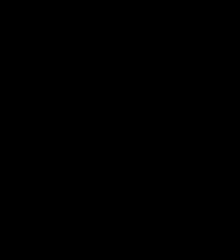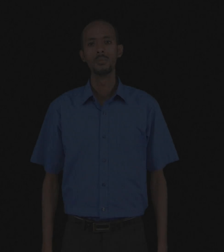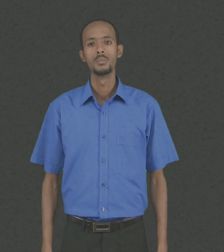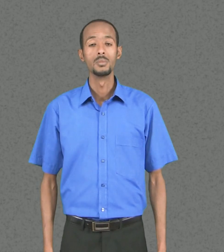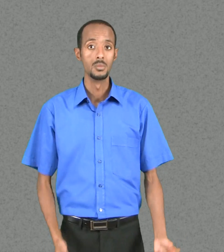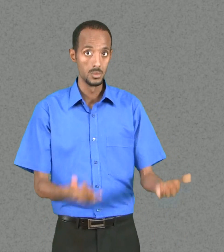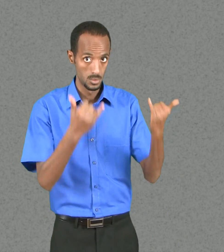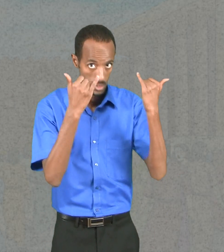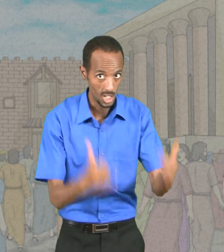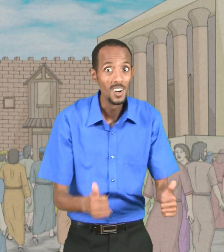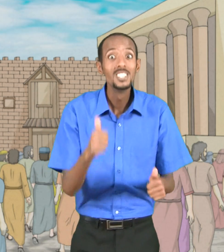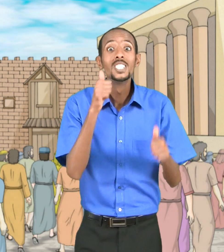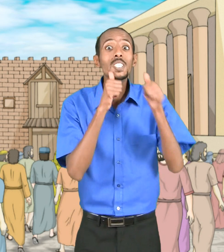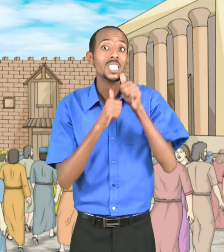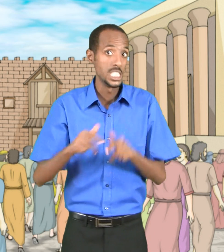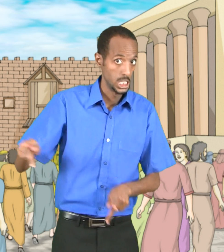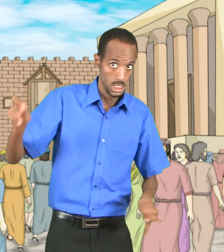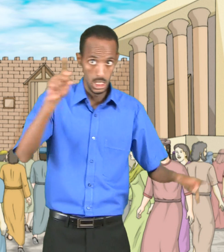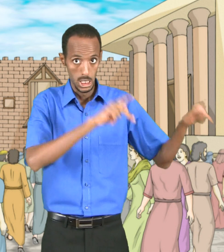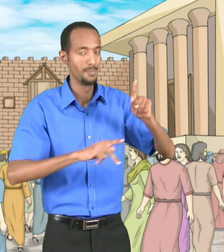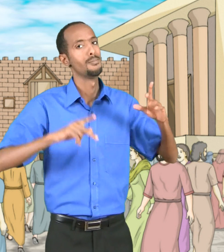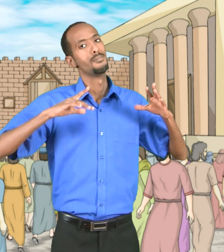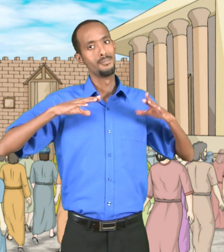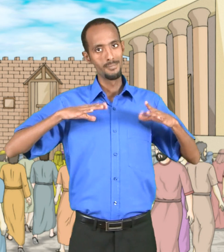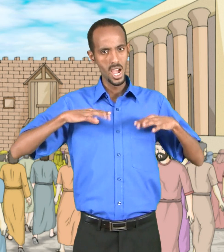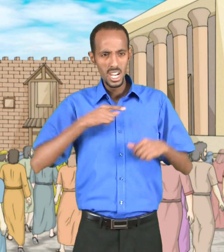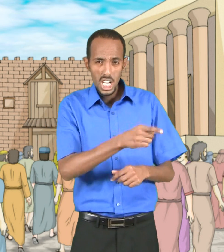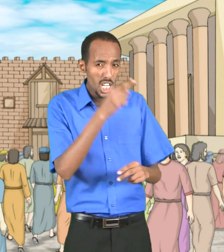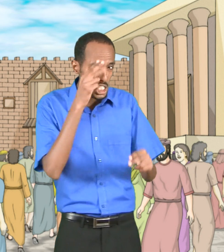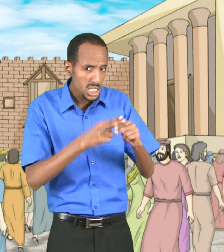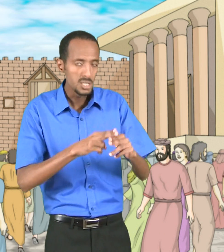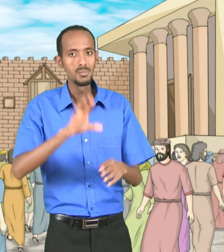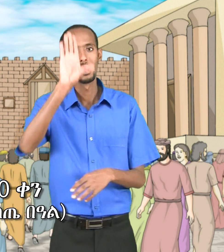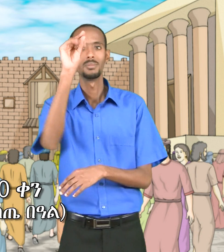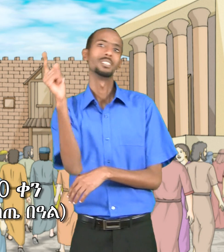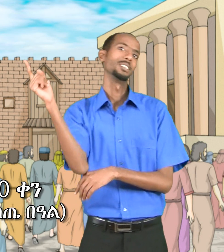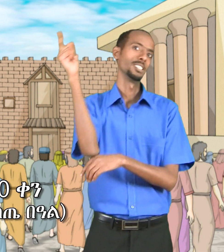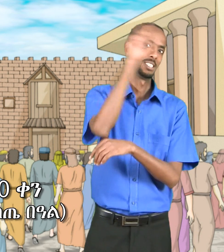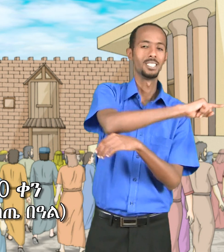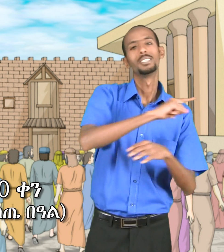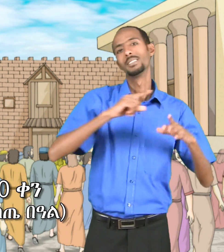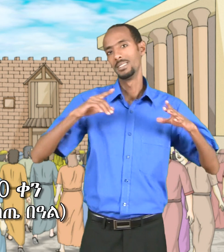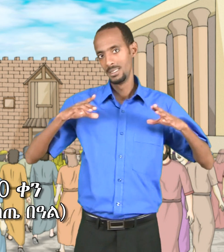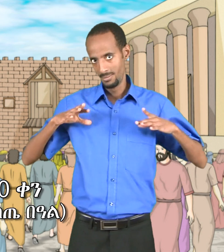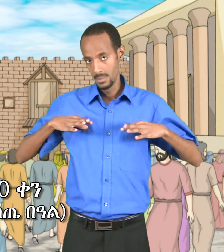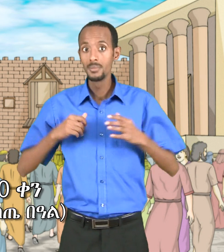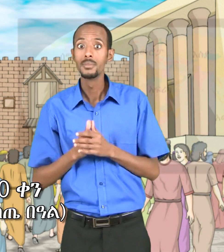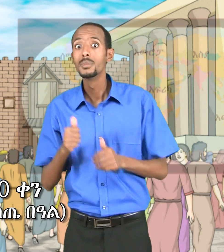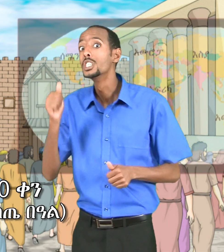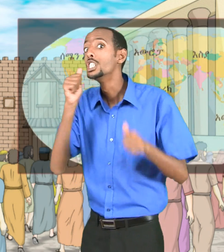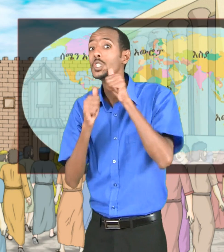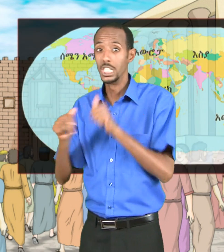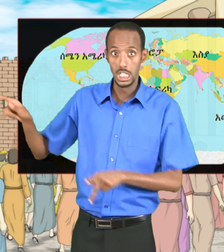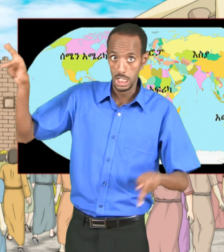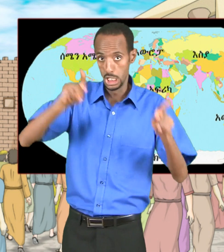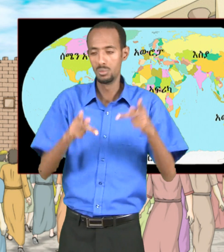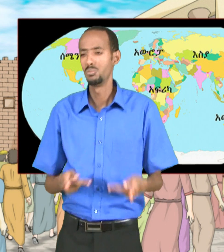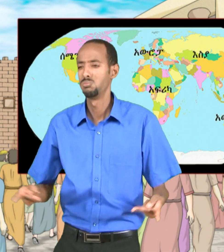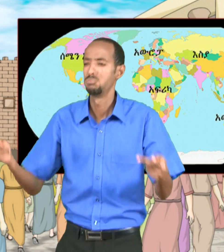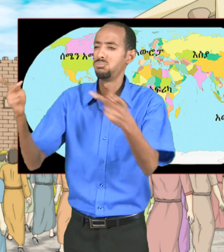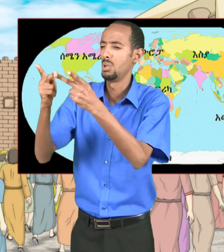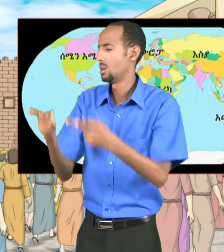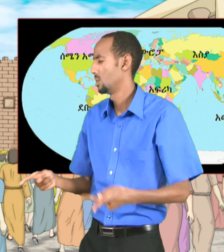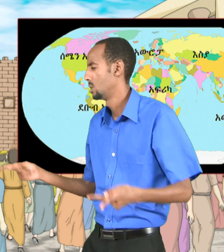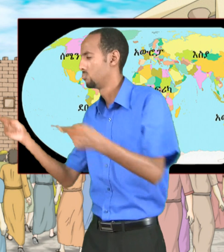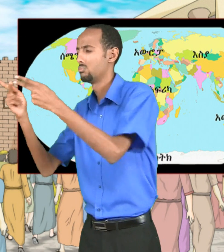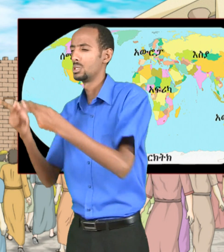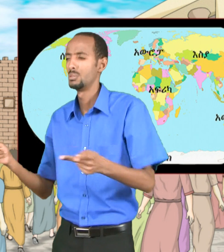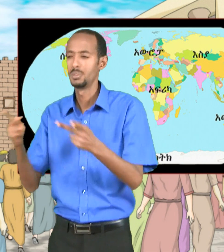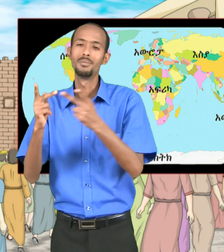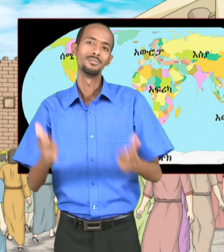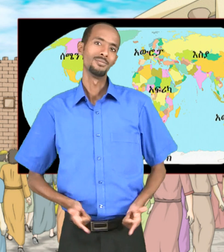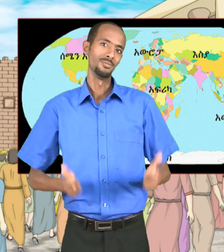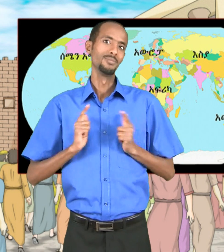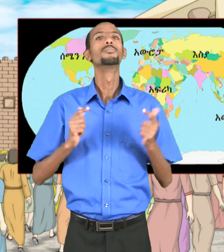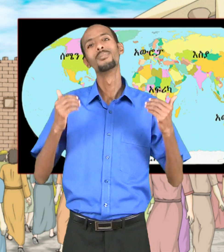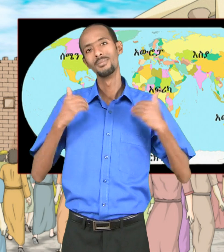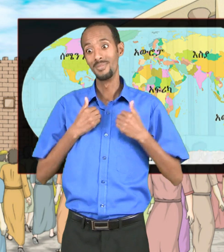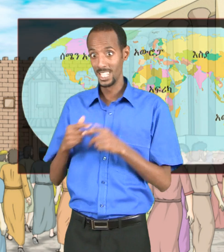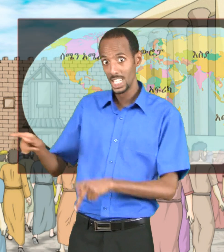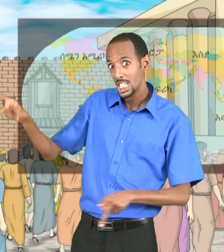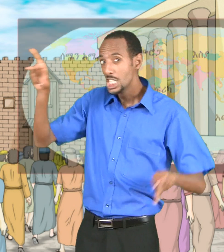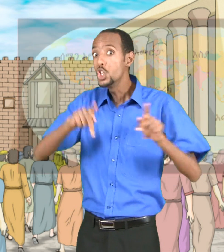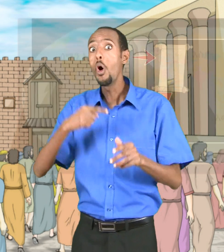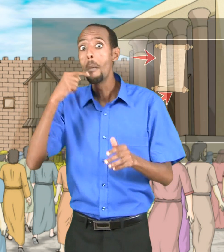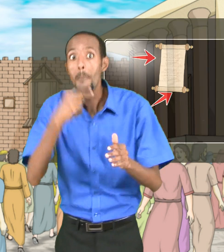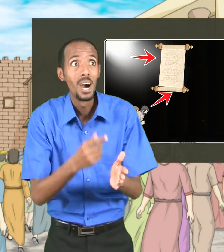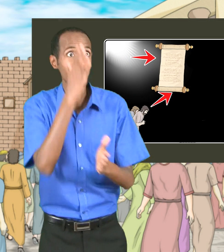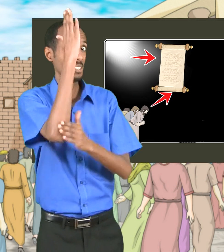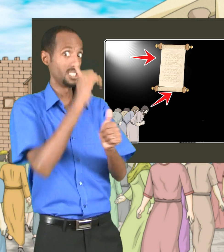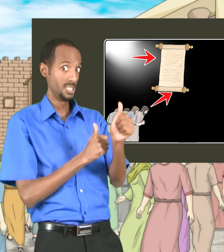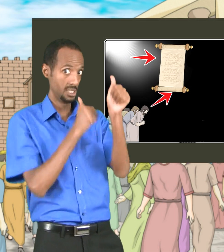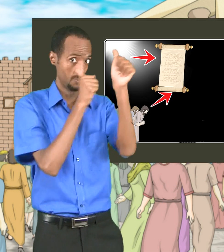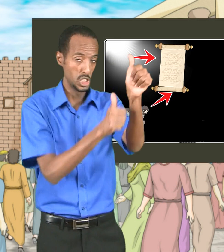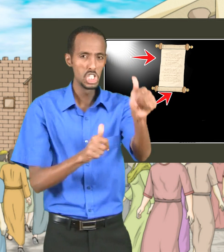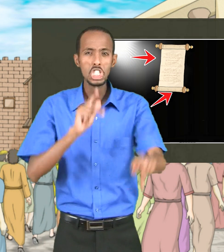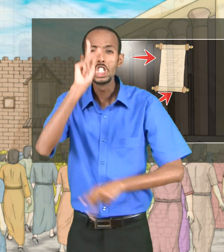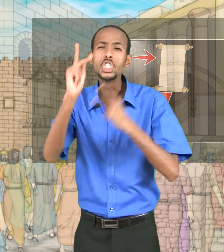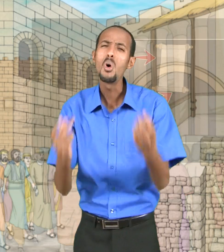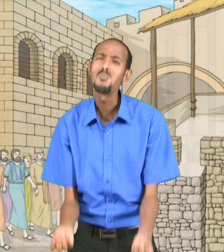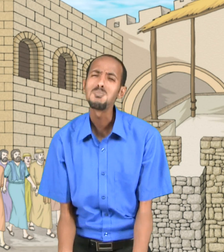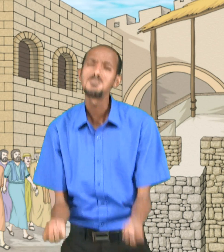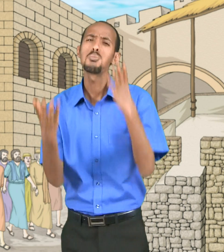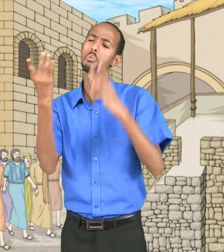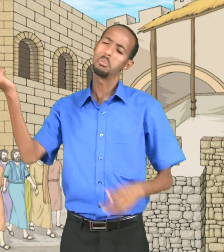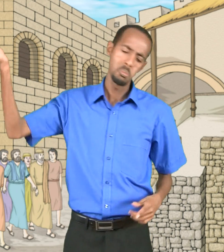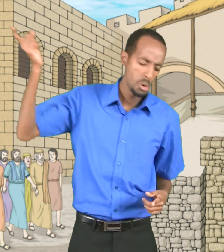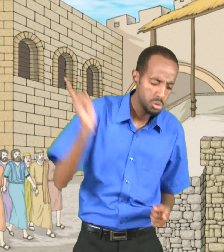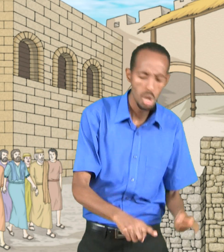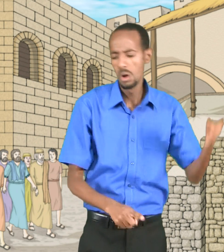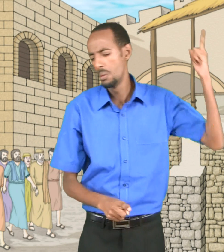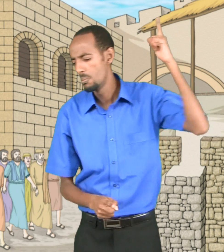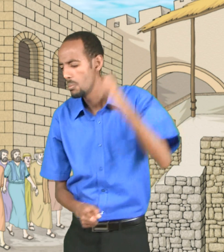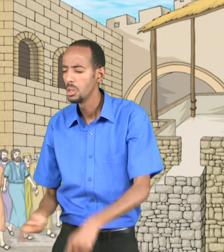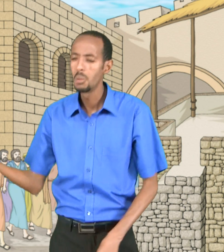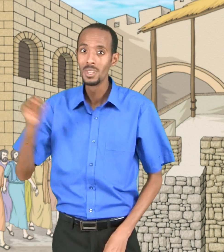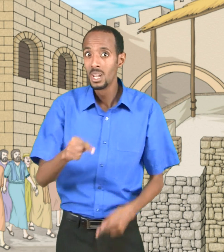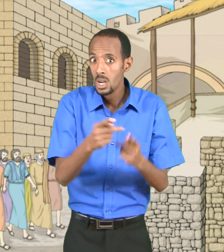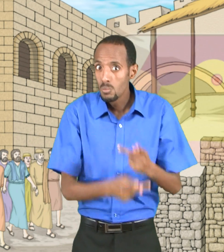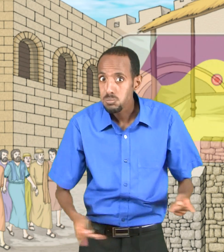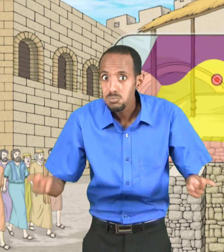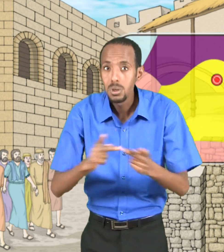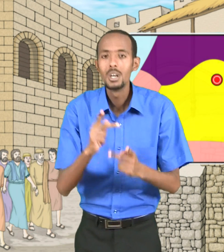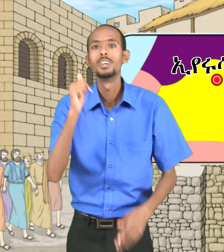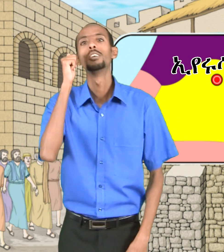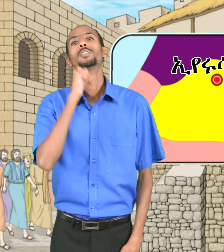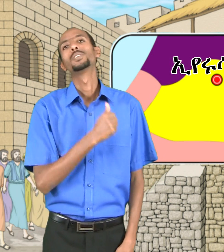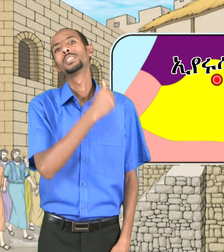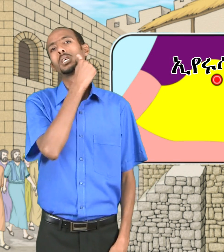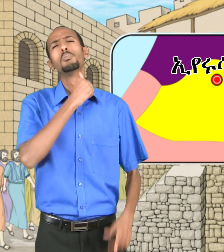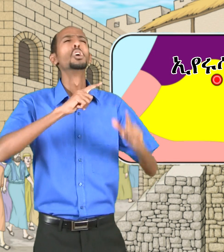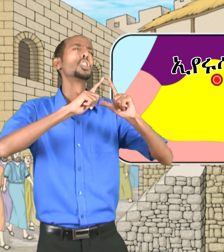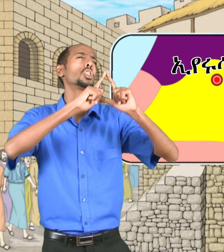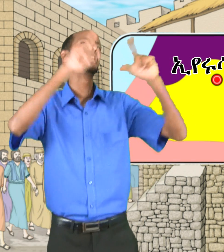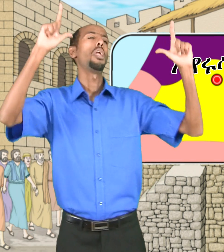When the day of Pentecost came, they were all together in one place.